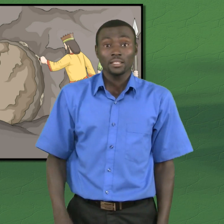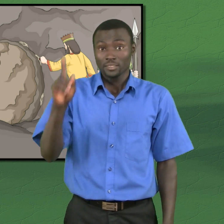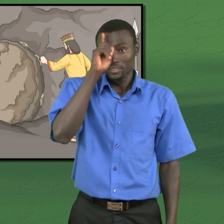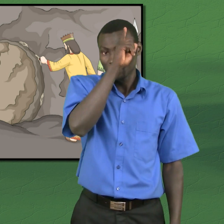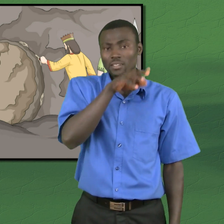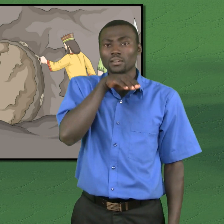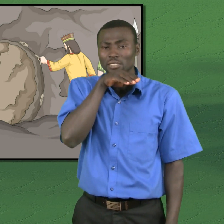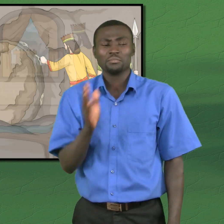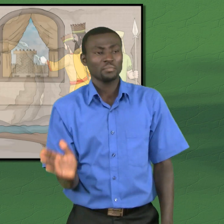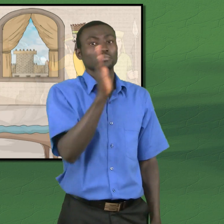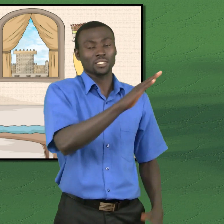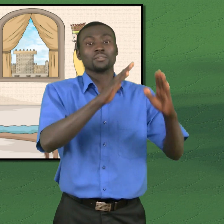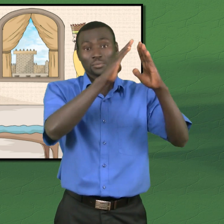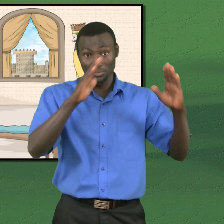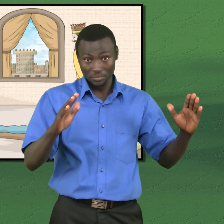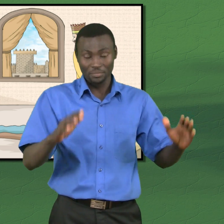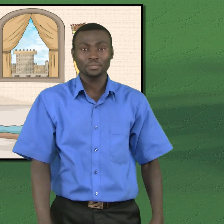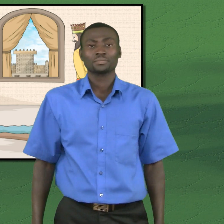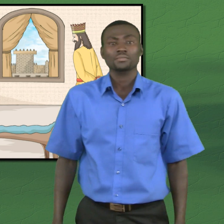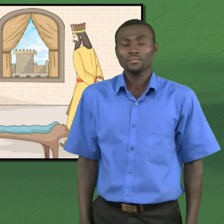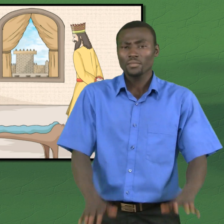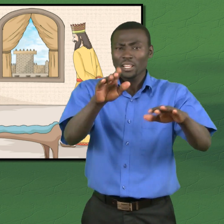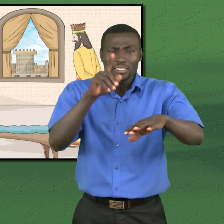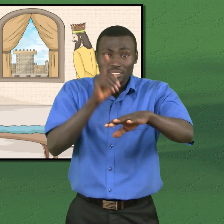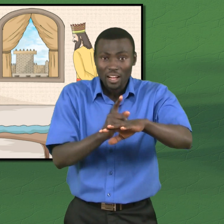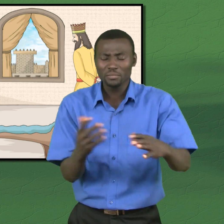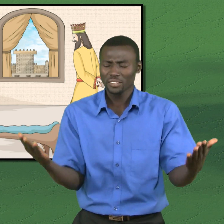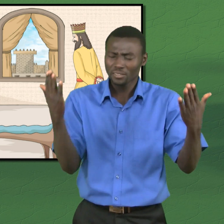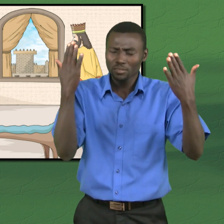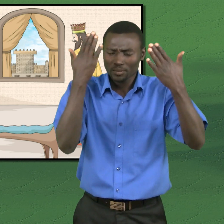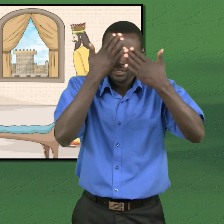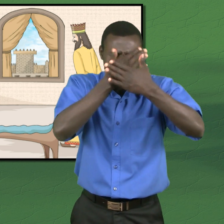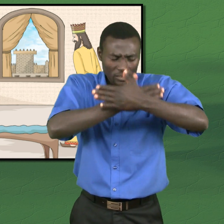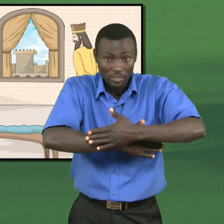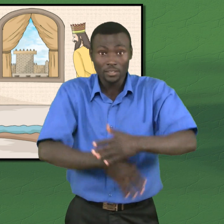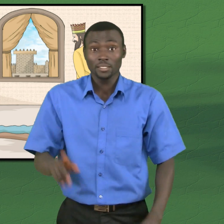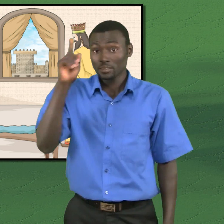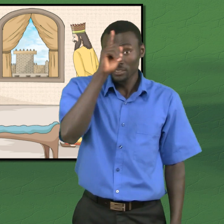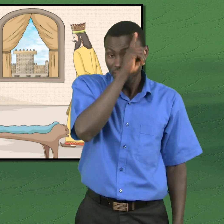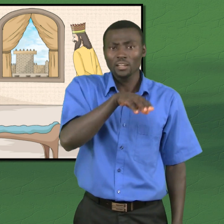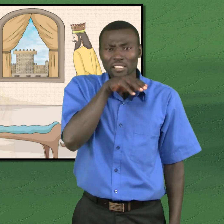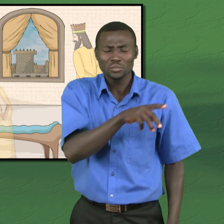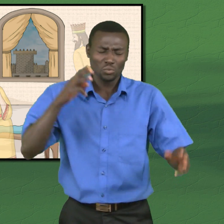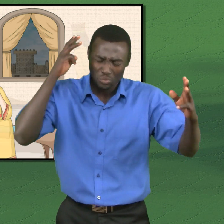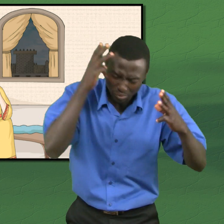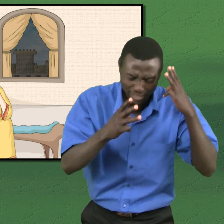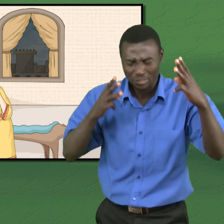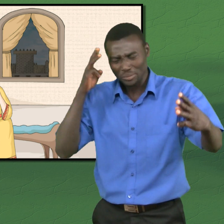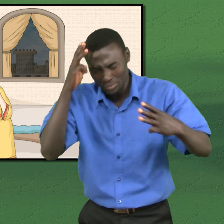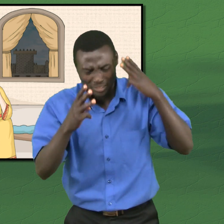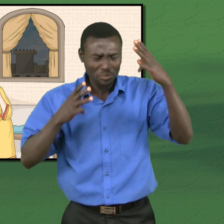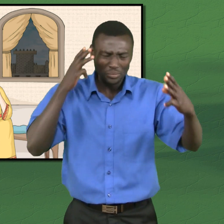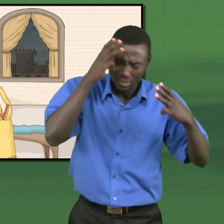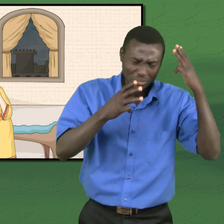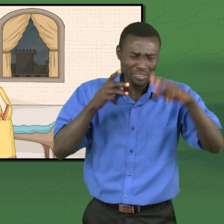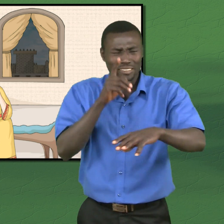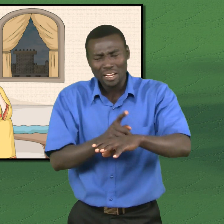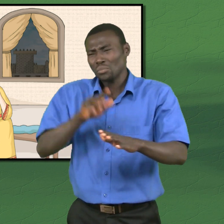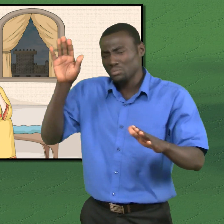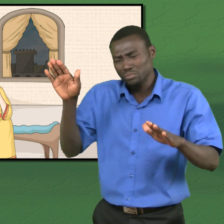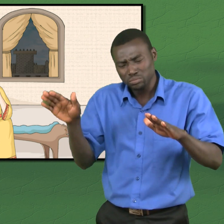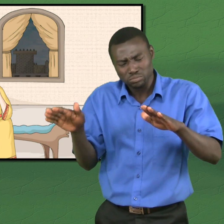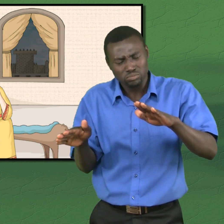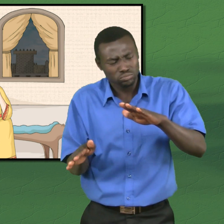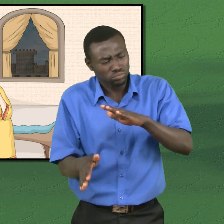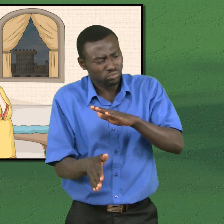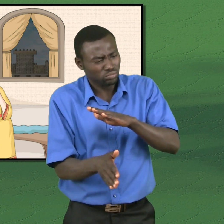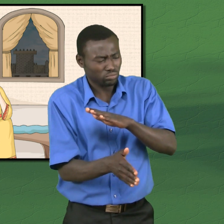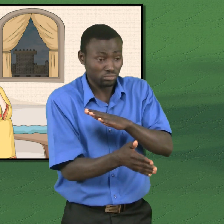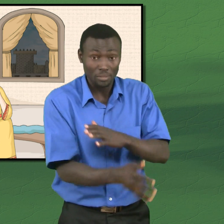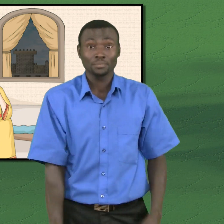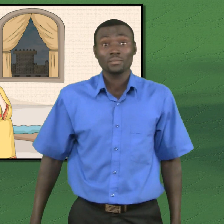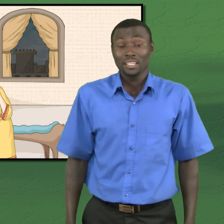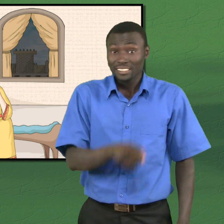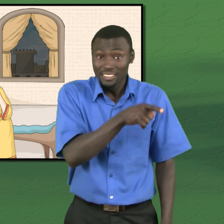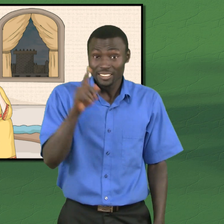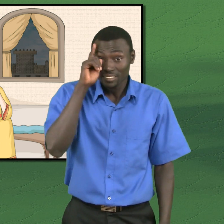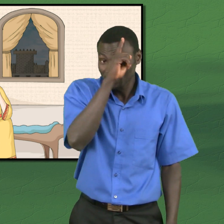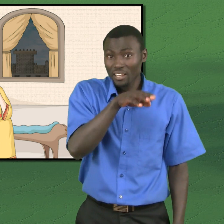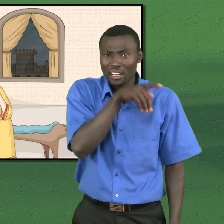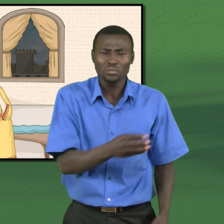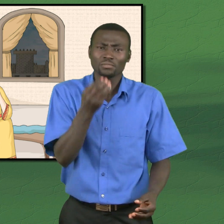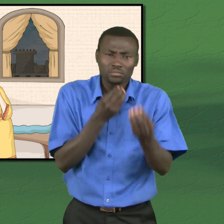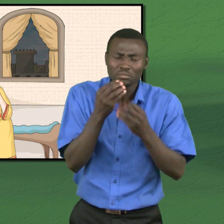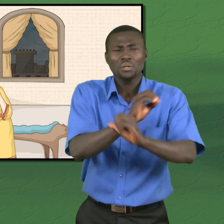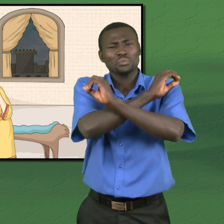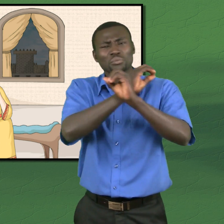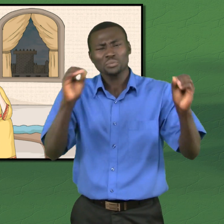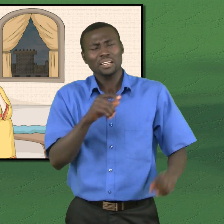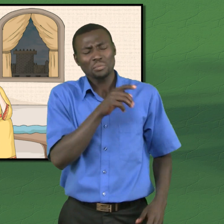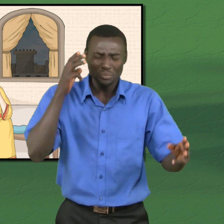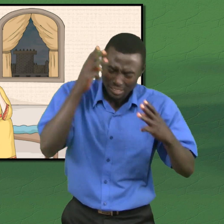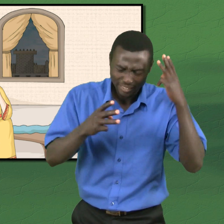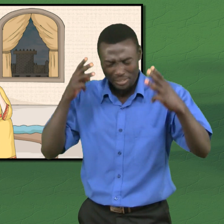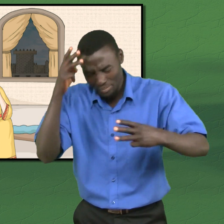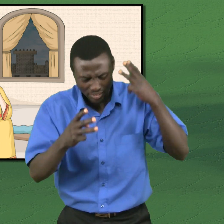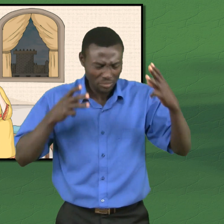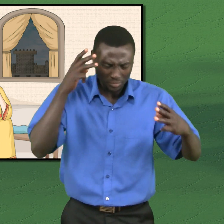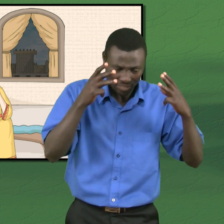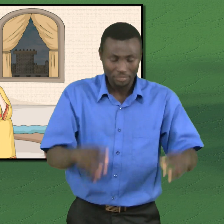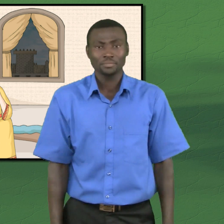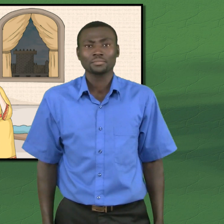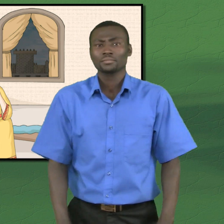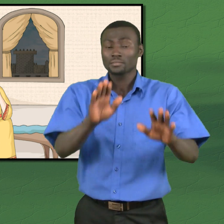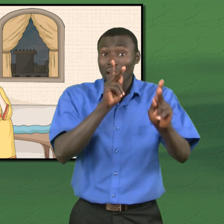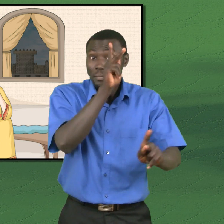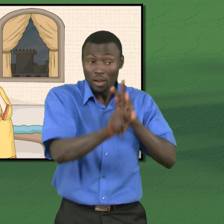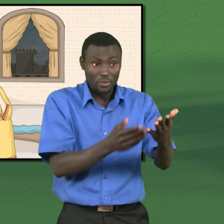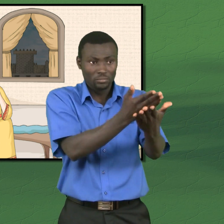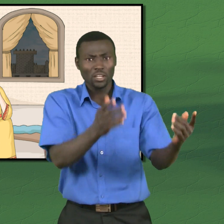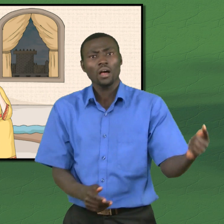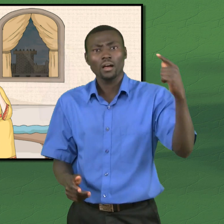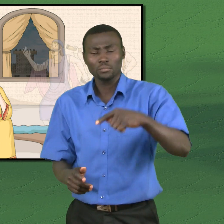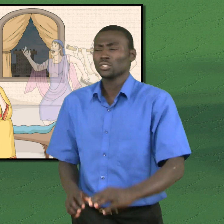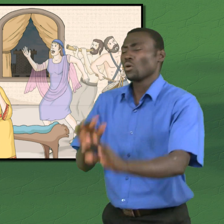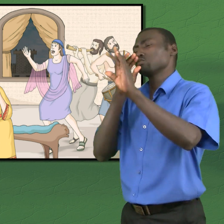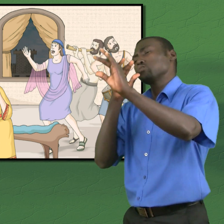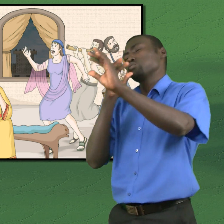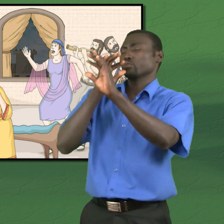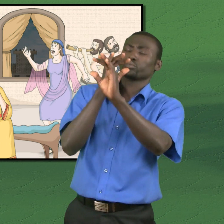Then the king went to his palace and spent the night fasting.